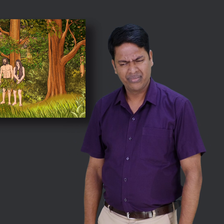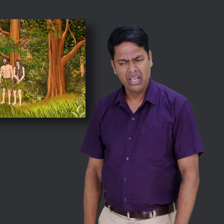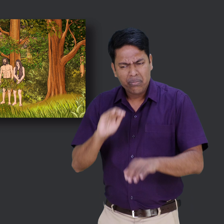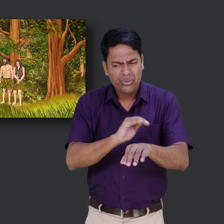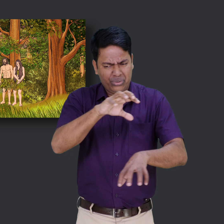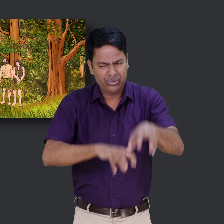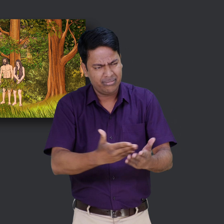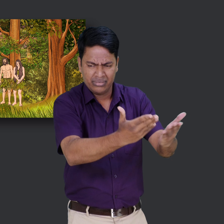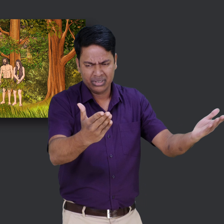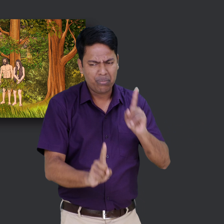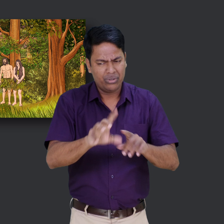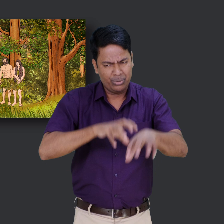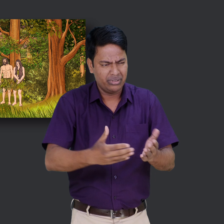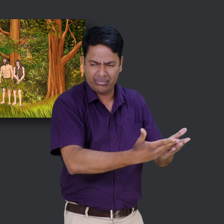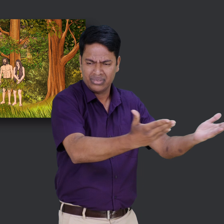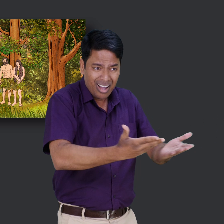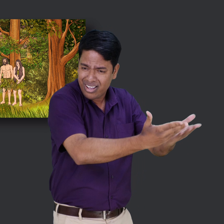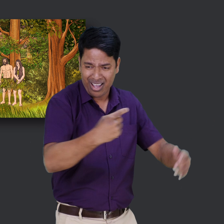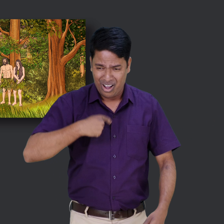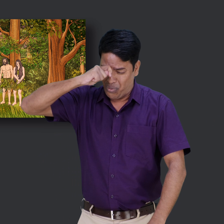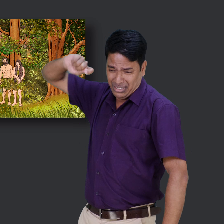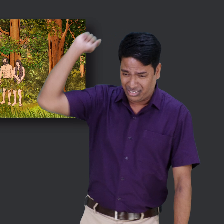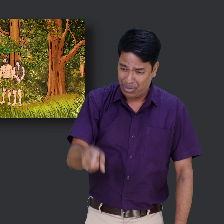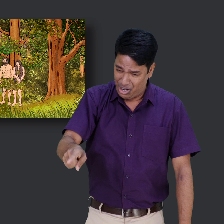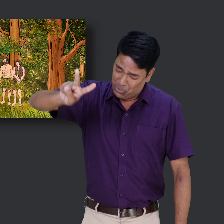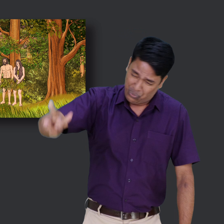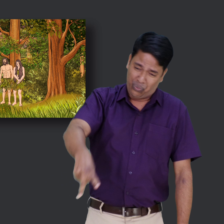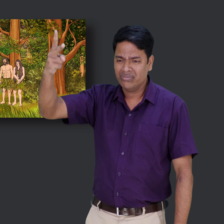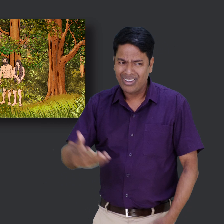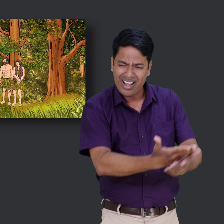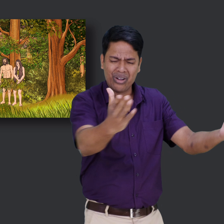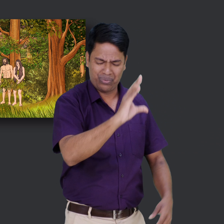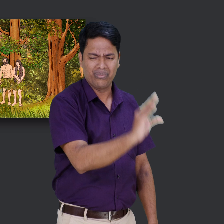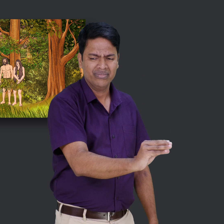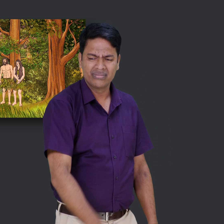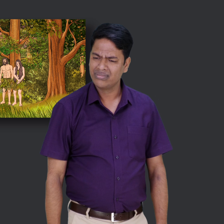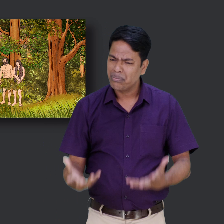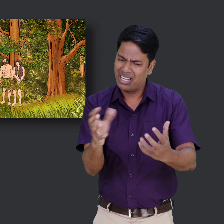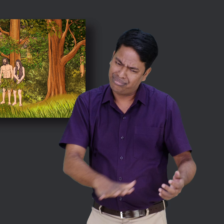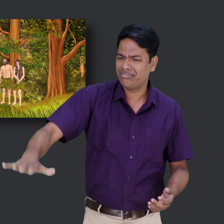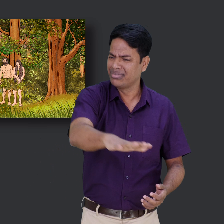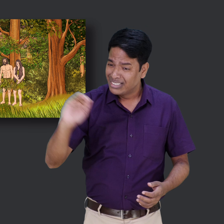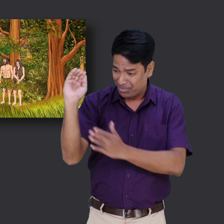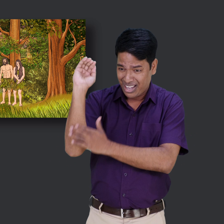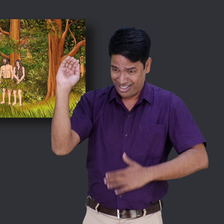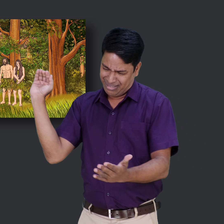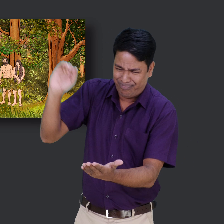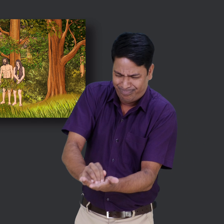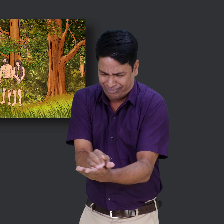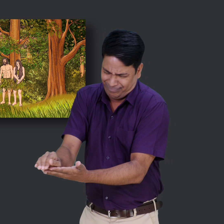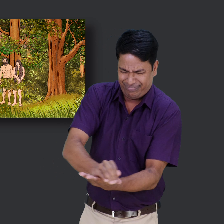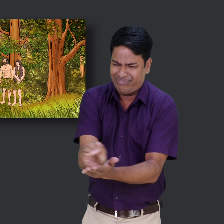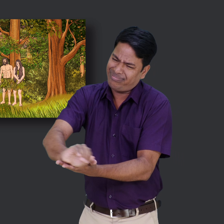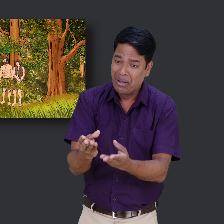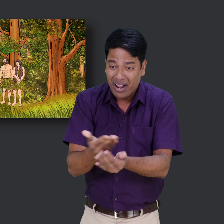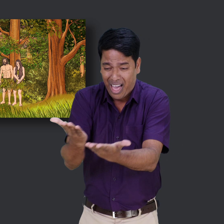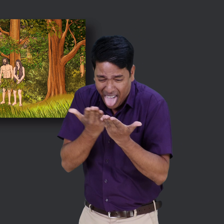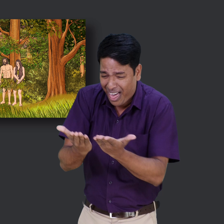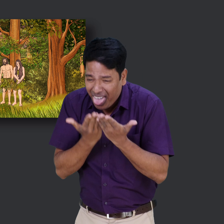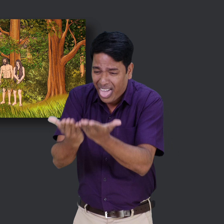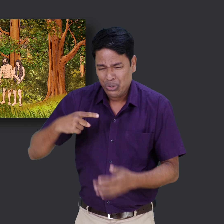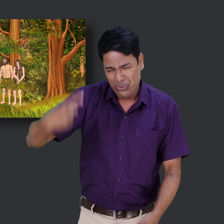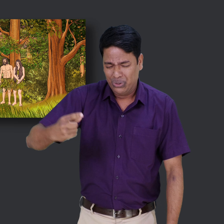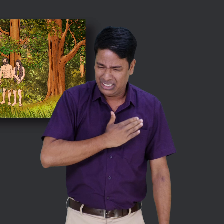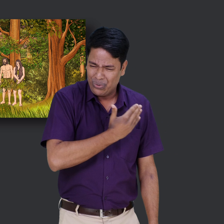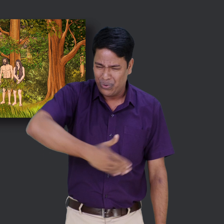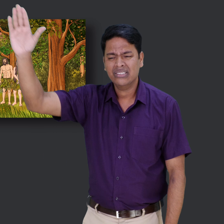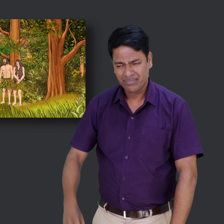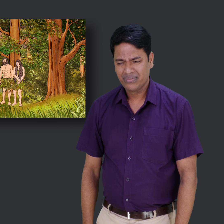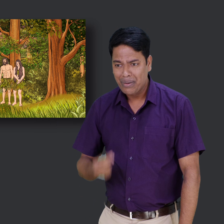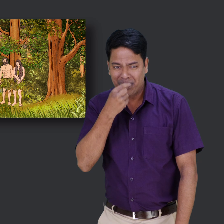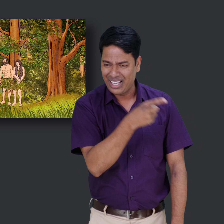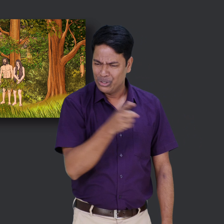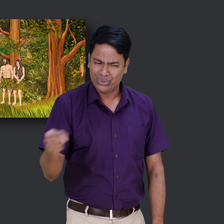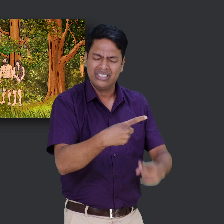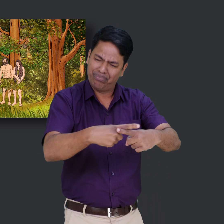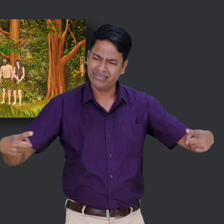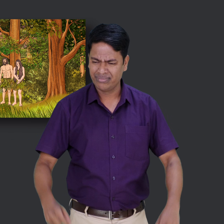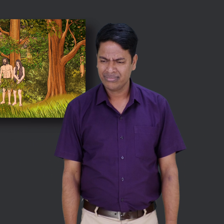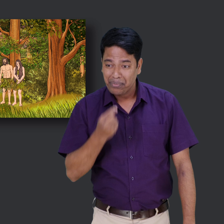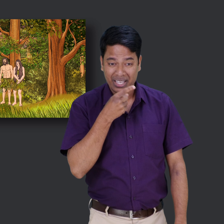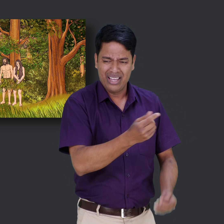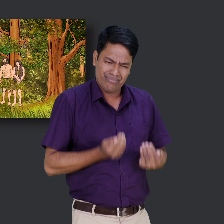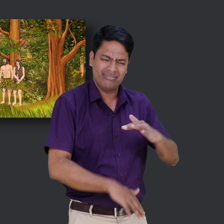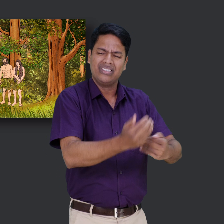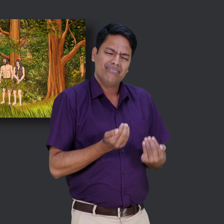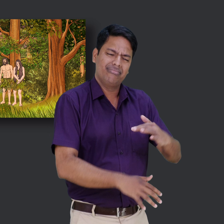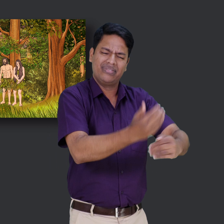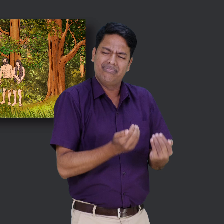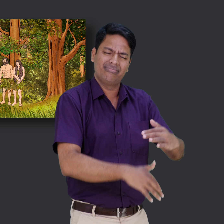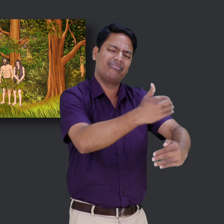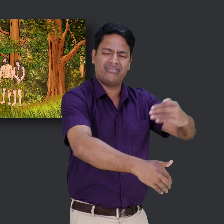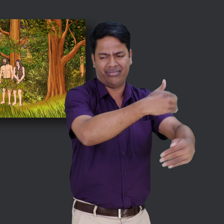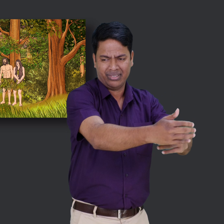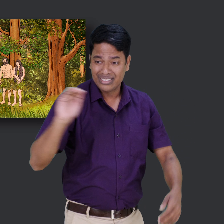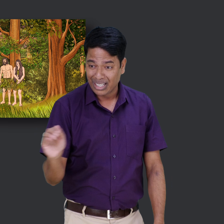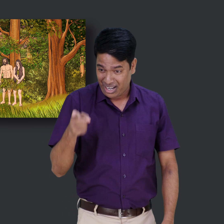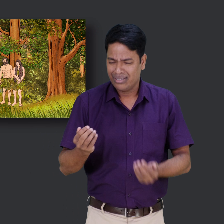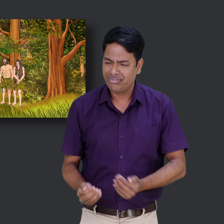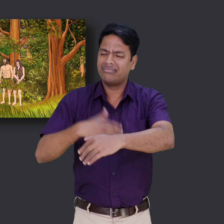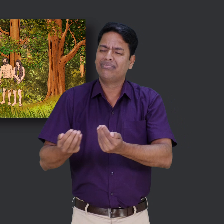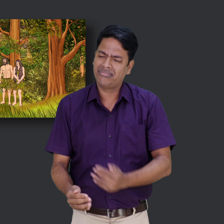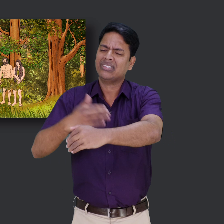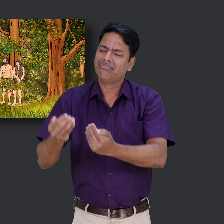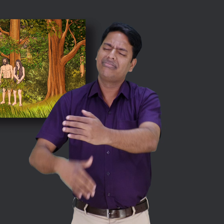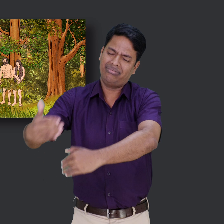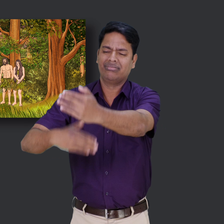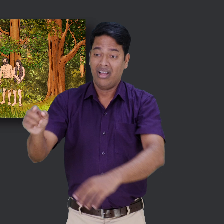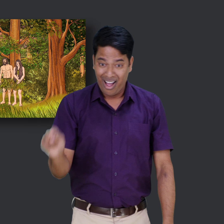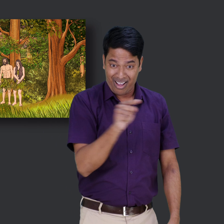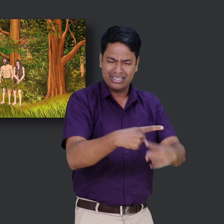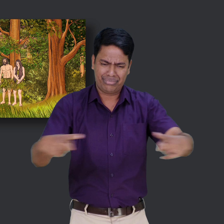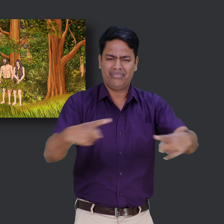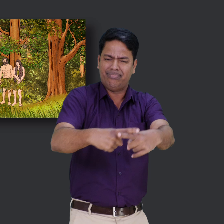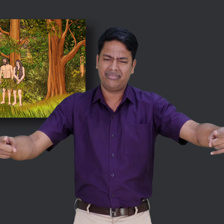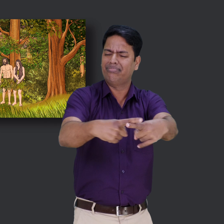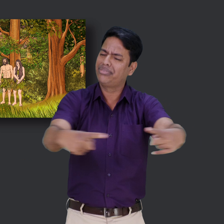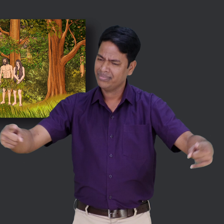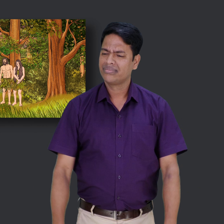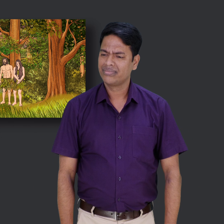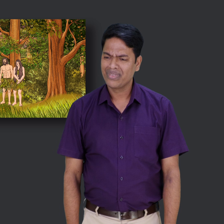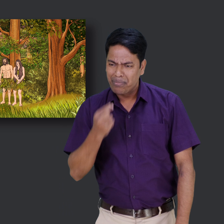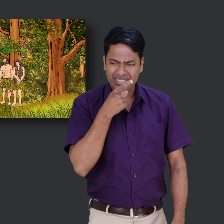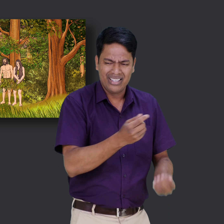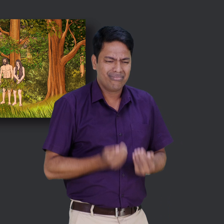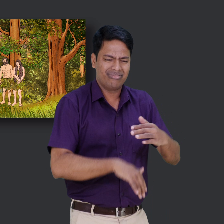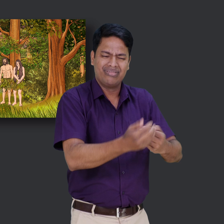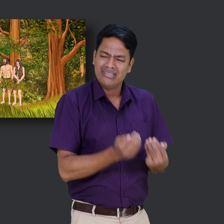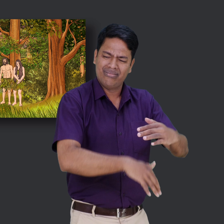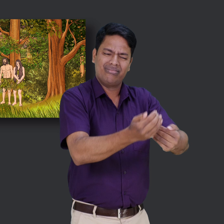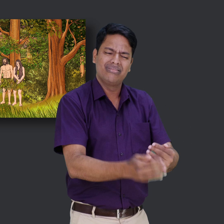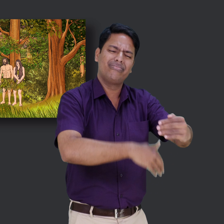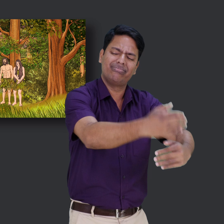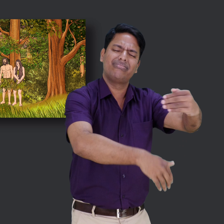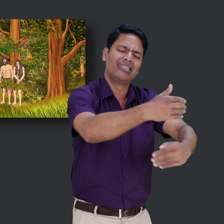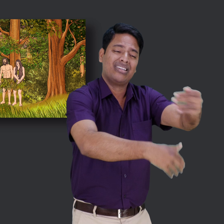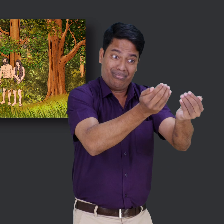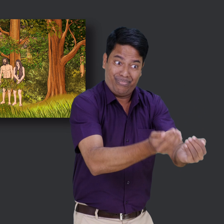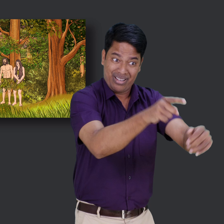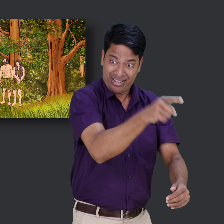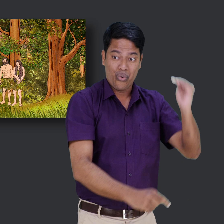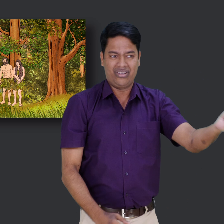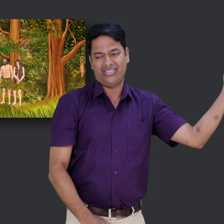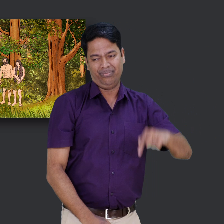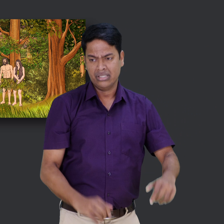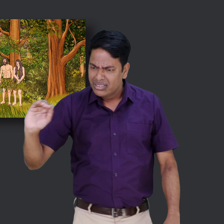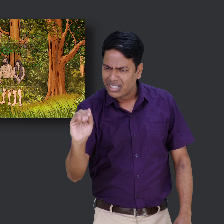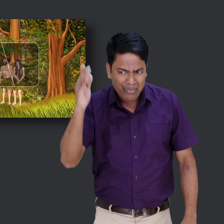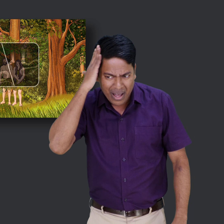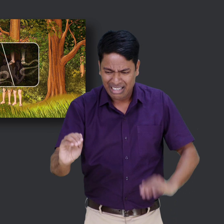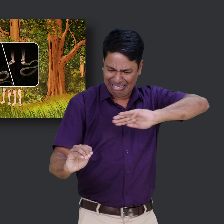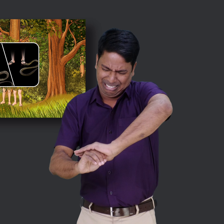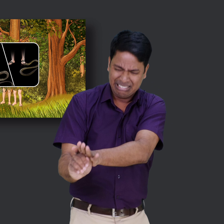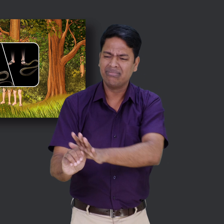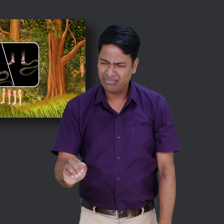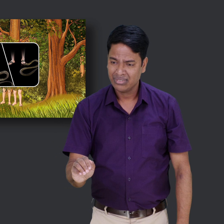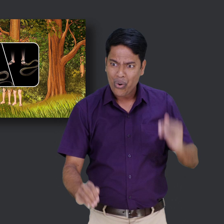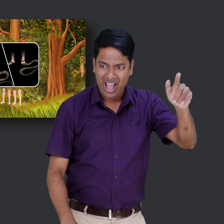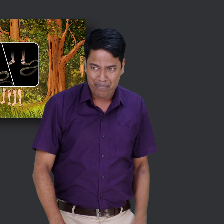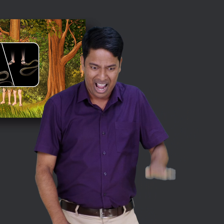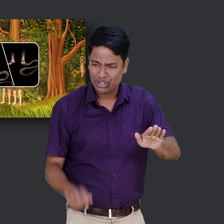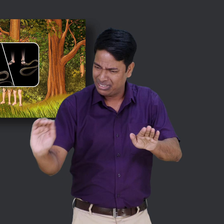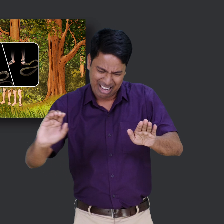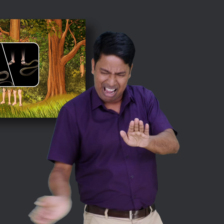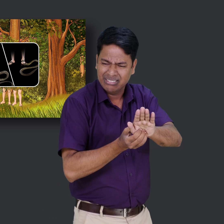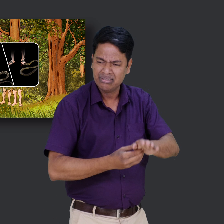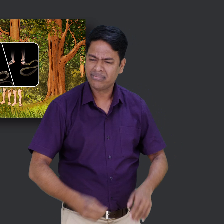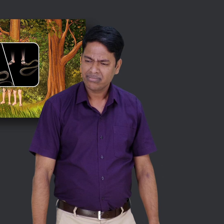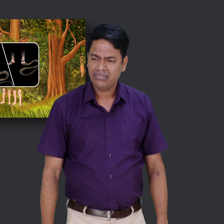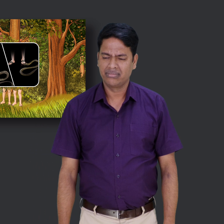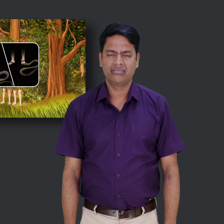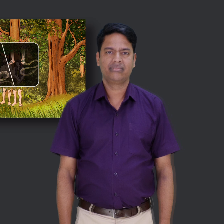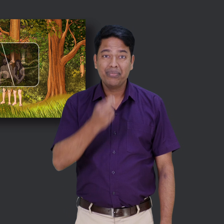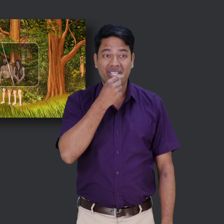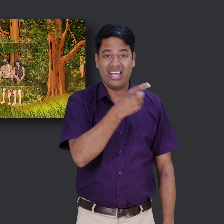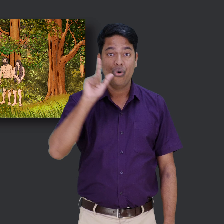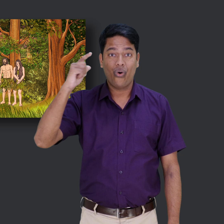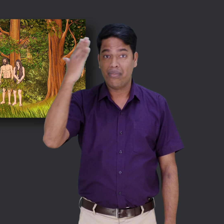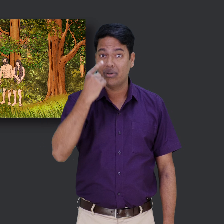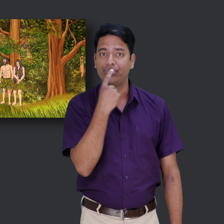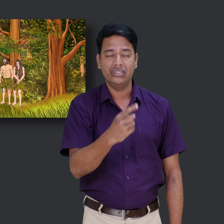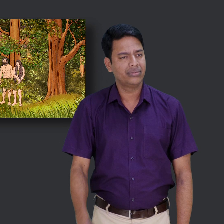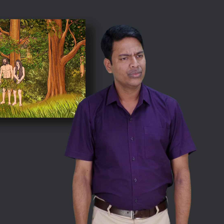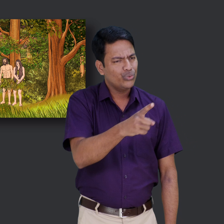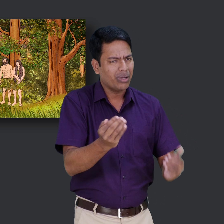“The serpent deceived me,” she replied, “and I ate.” So the LORD God said to the serpent: “Because you have done this, cursed are you above all livestock and every beast of the field! On your belly will you go, and dust you will eat, all the days of your life. And I will put enmity between you and the woman, and between your seed and her seed.